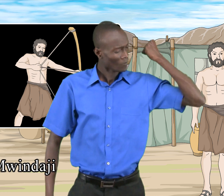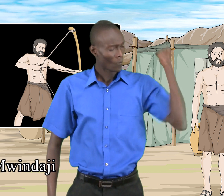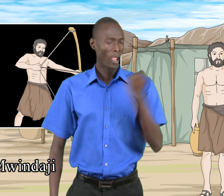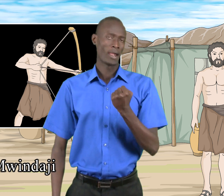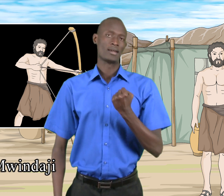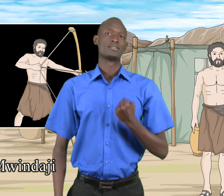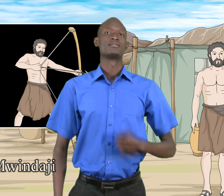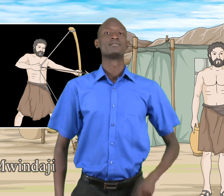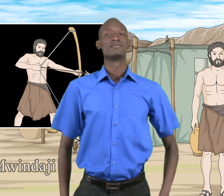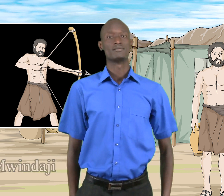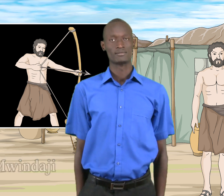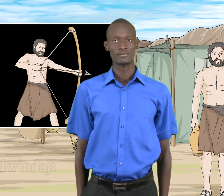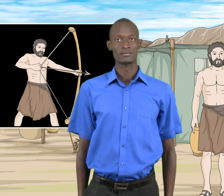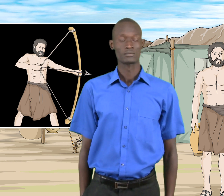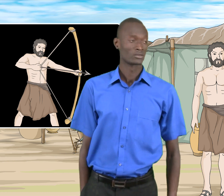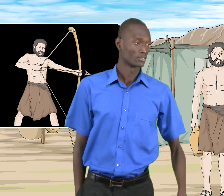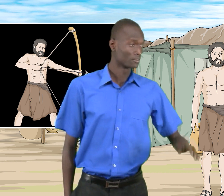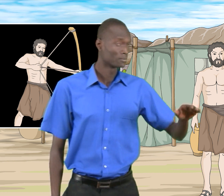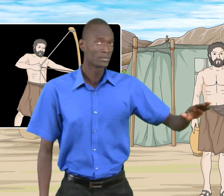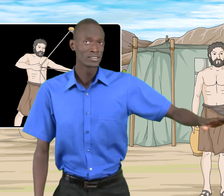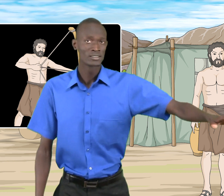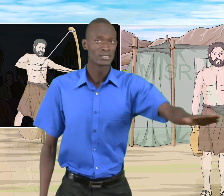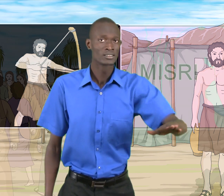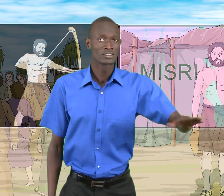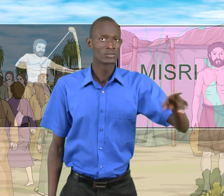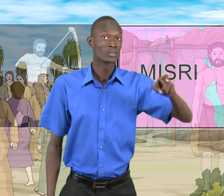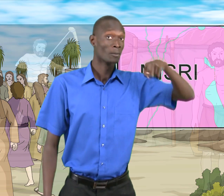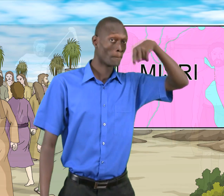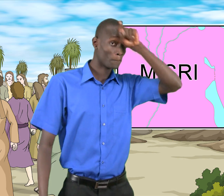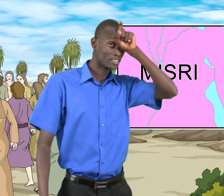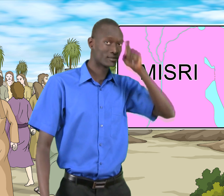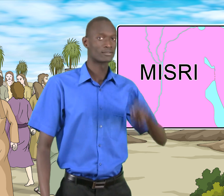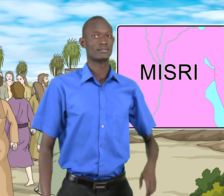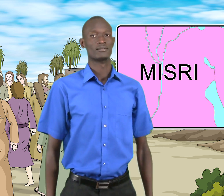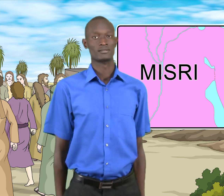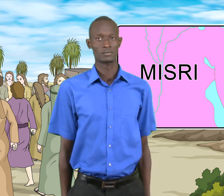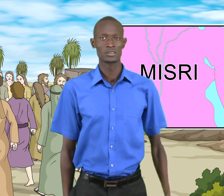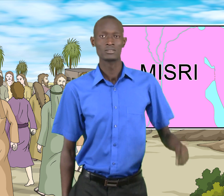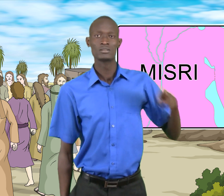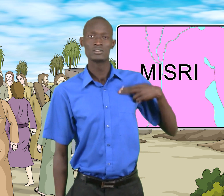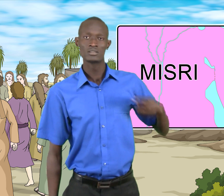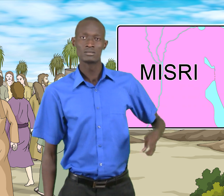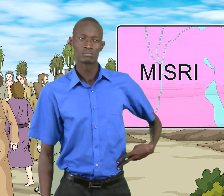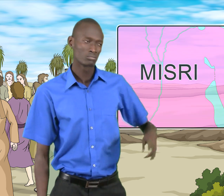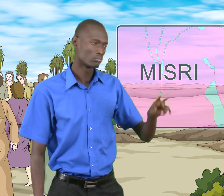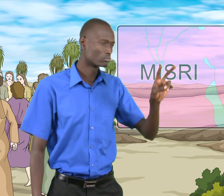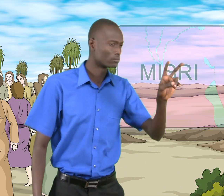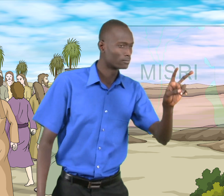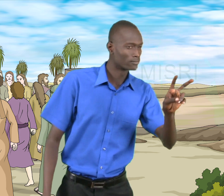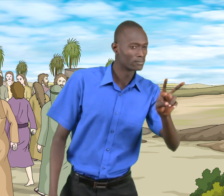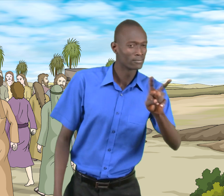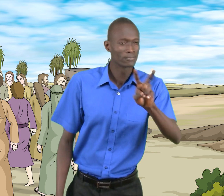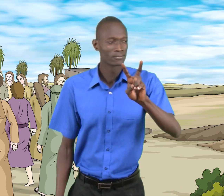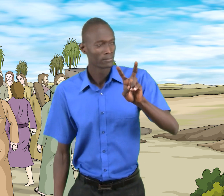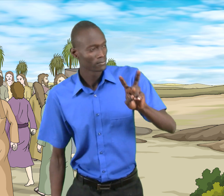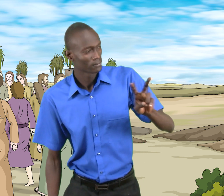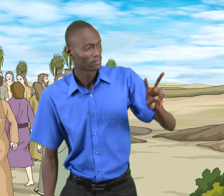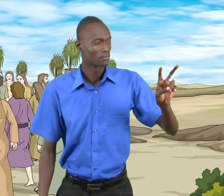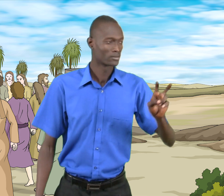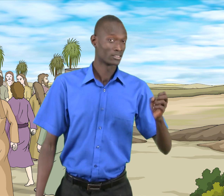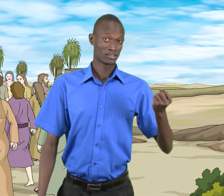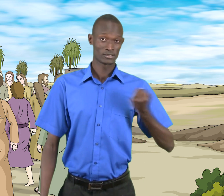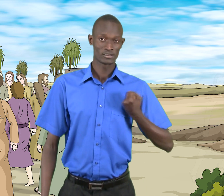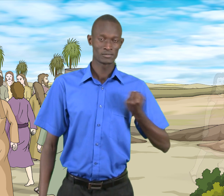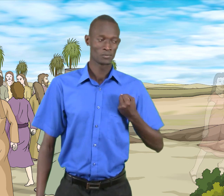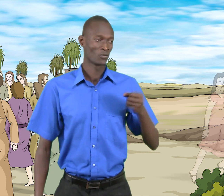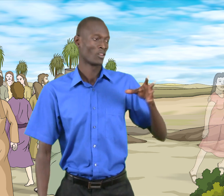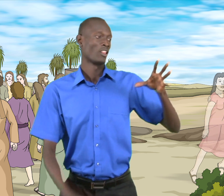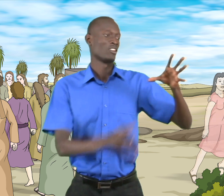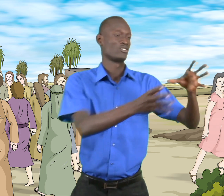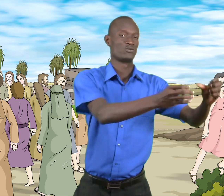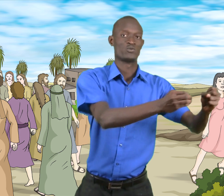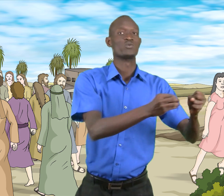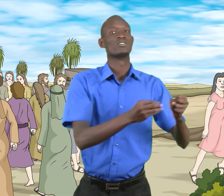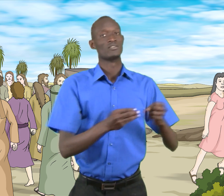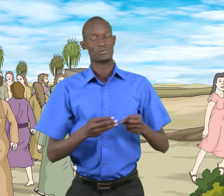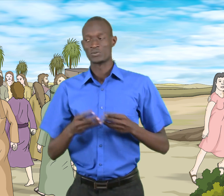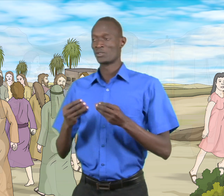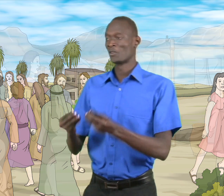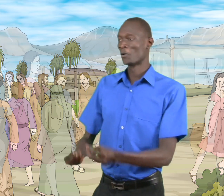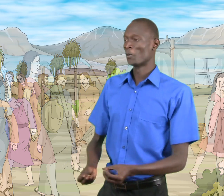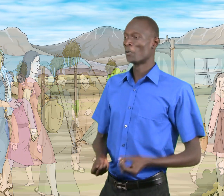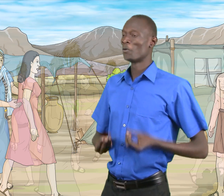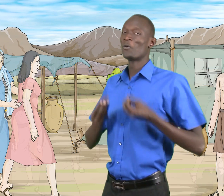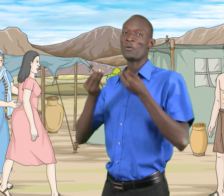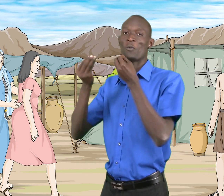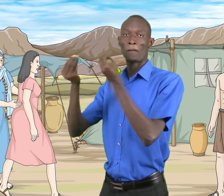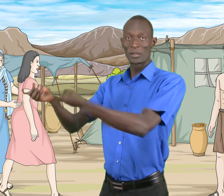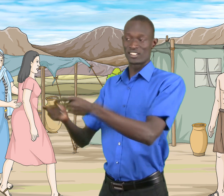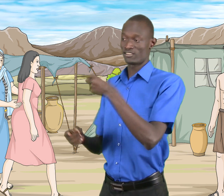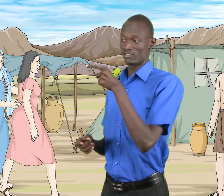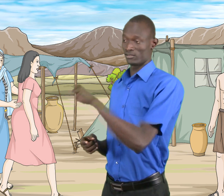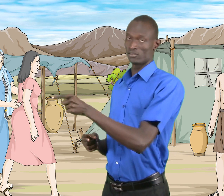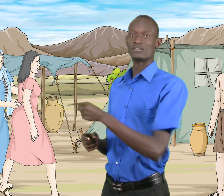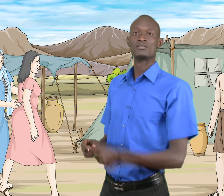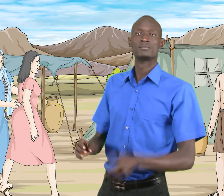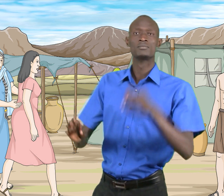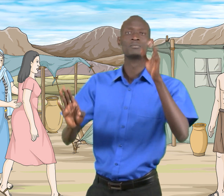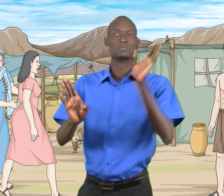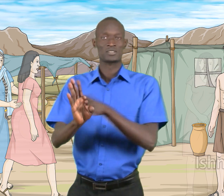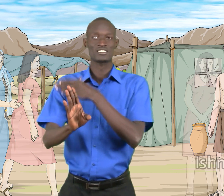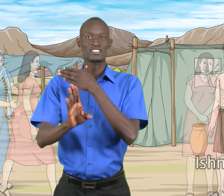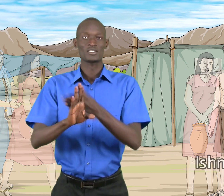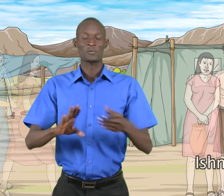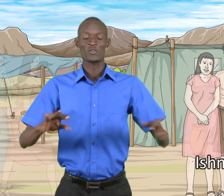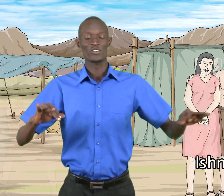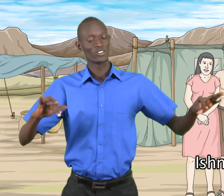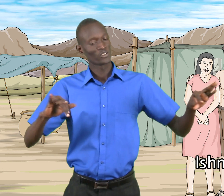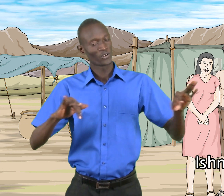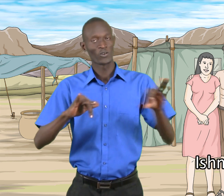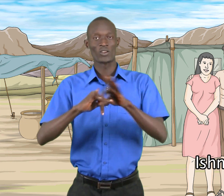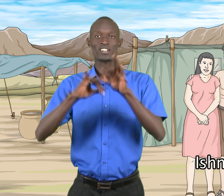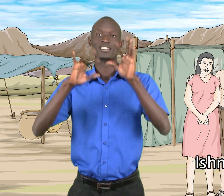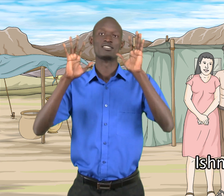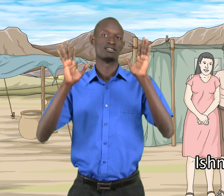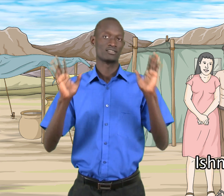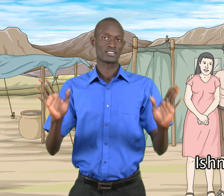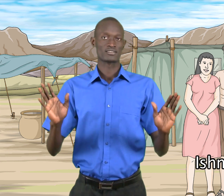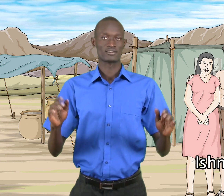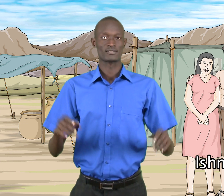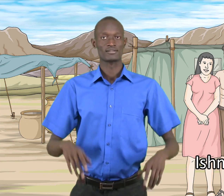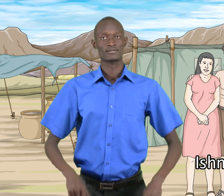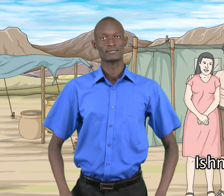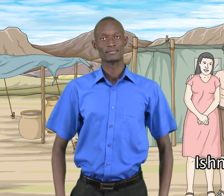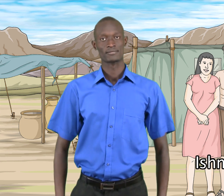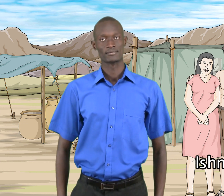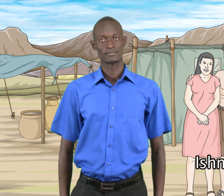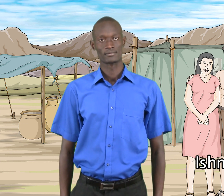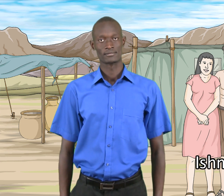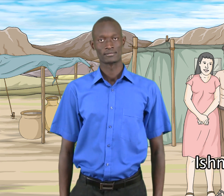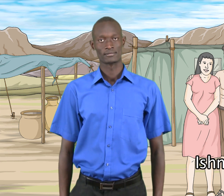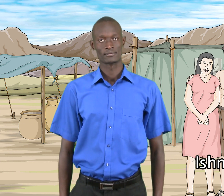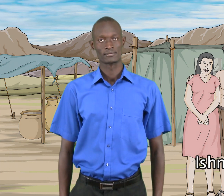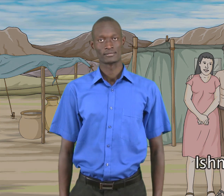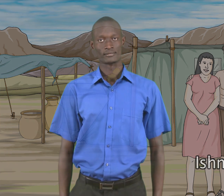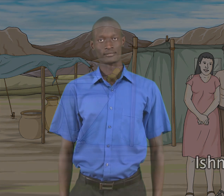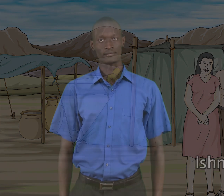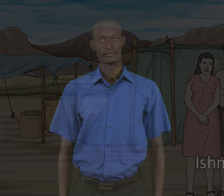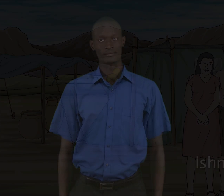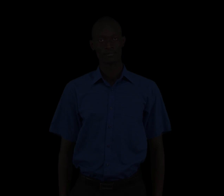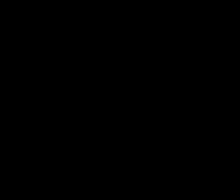And while he was dwelling in the Wilderness of Paran, his mother got a wife for him from the land of Egypt.